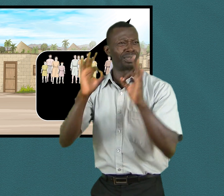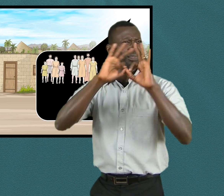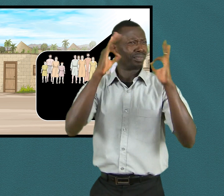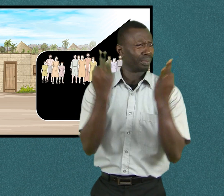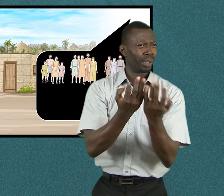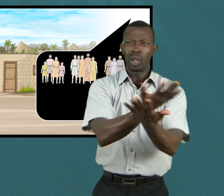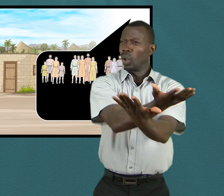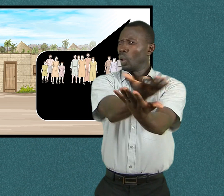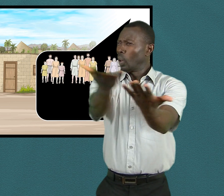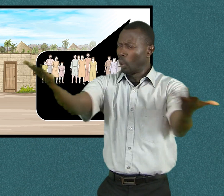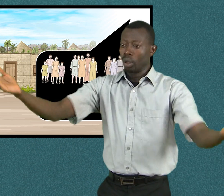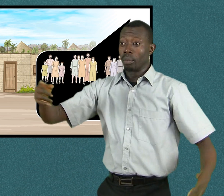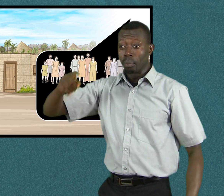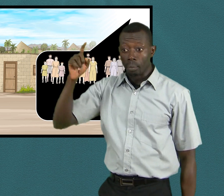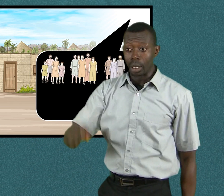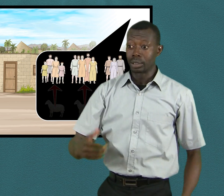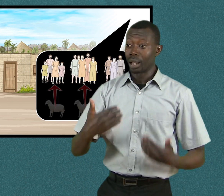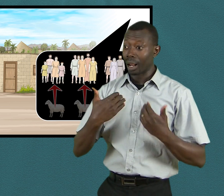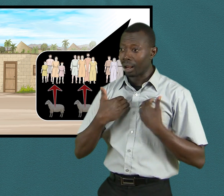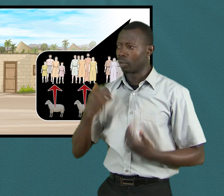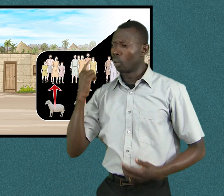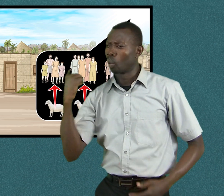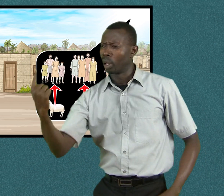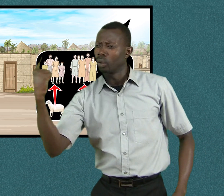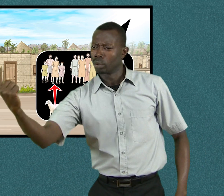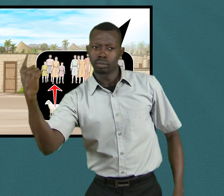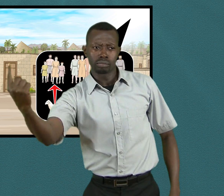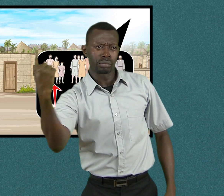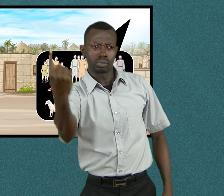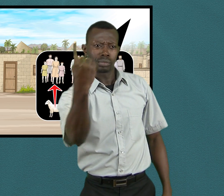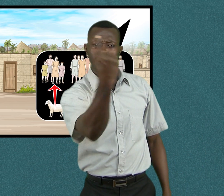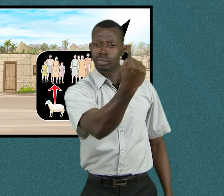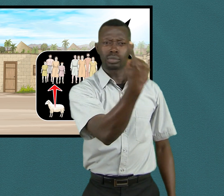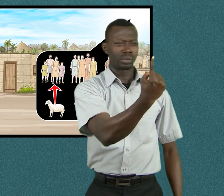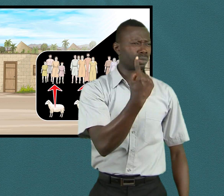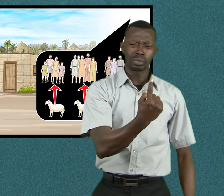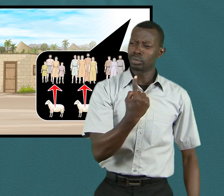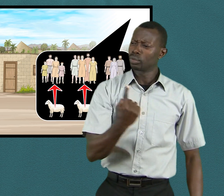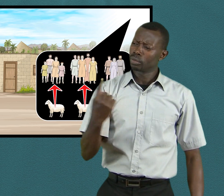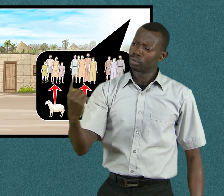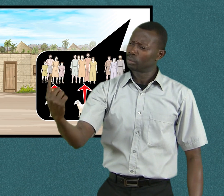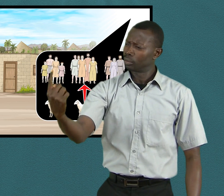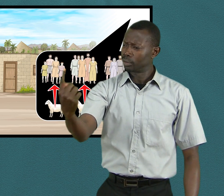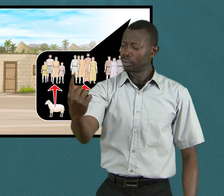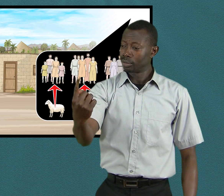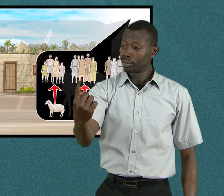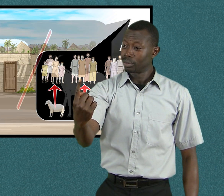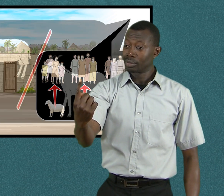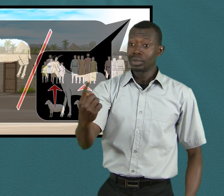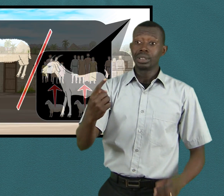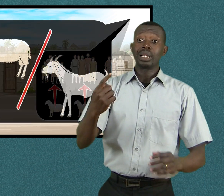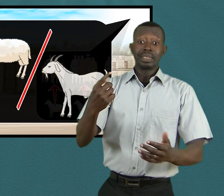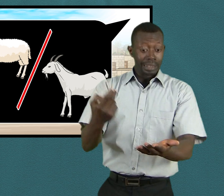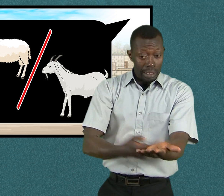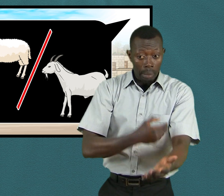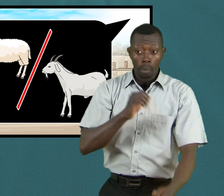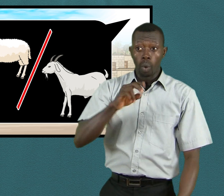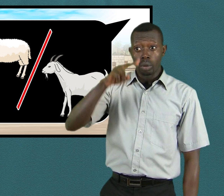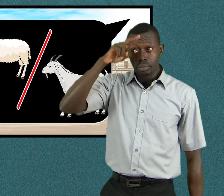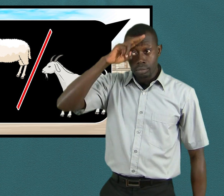If the household is too small for a whole lamb, they are to share with the nearest neighbor based on the number of people, and apportion the lamb accordingly.